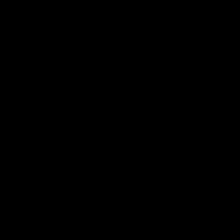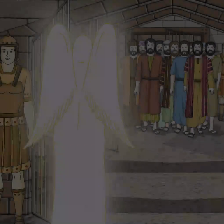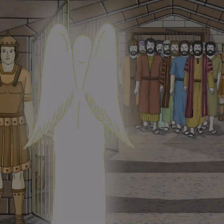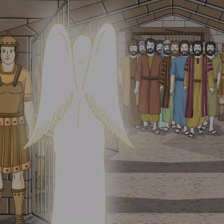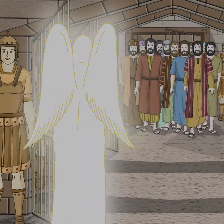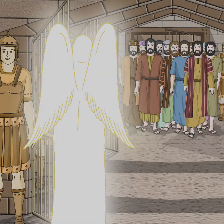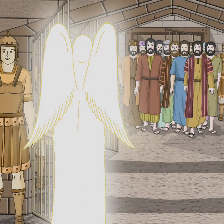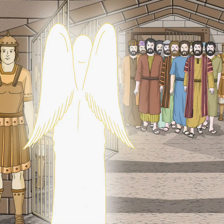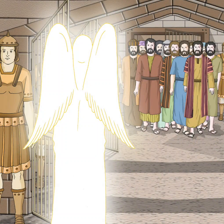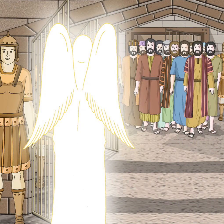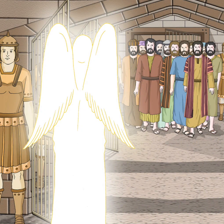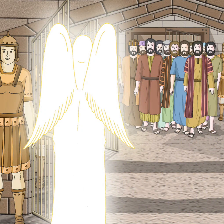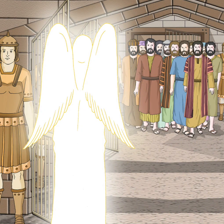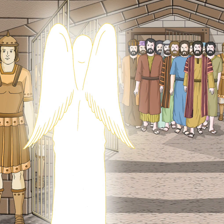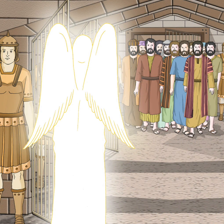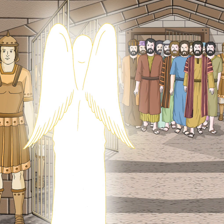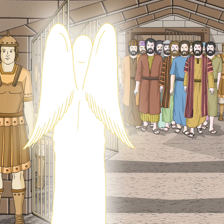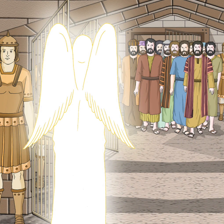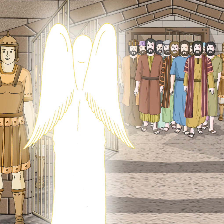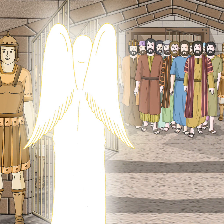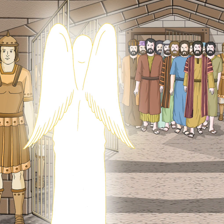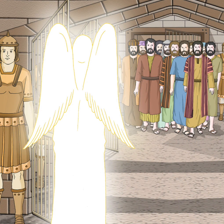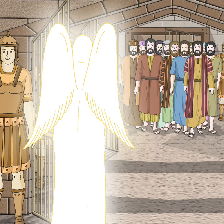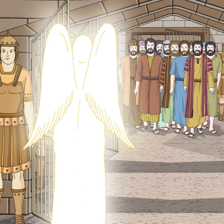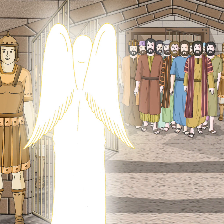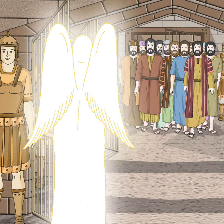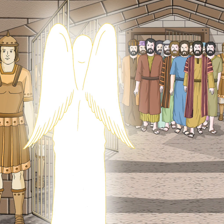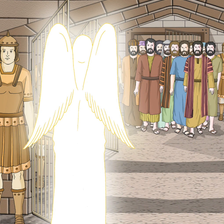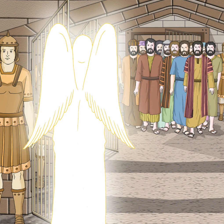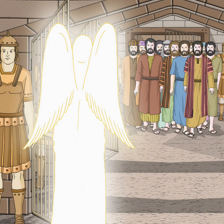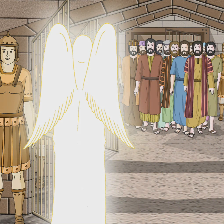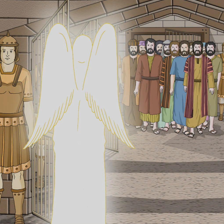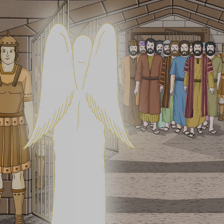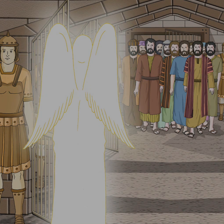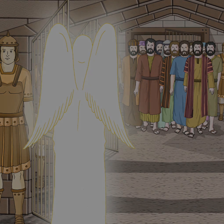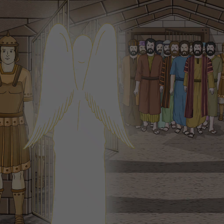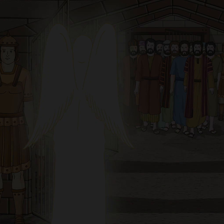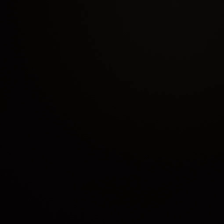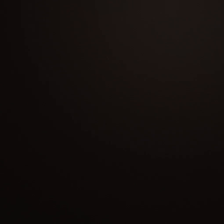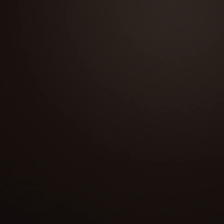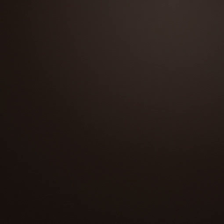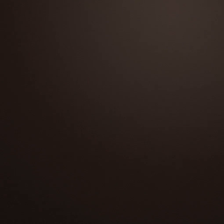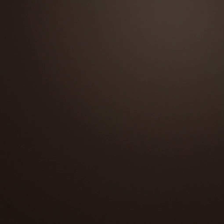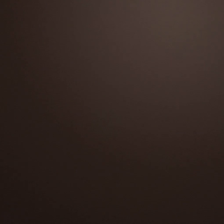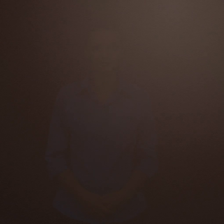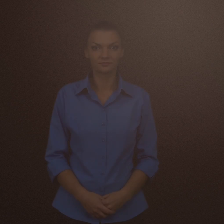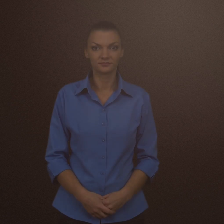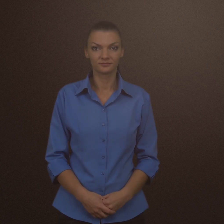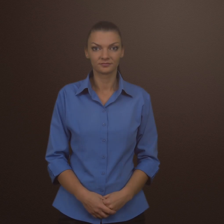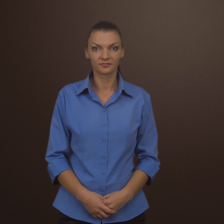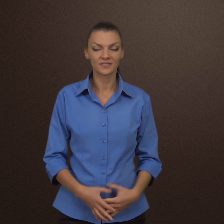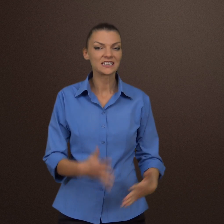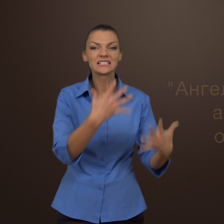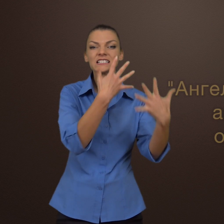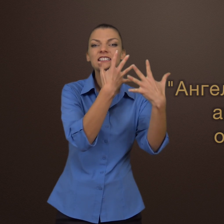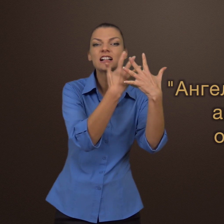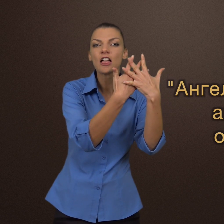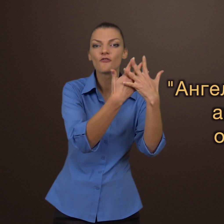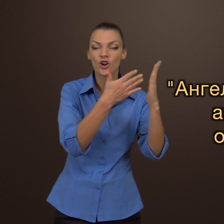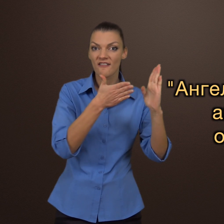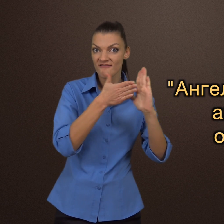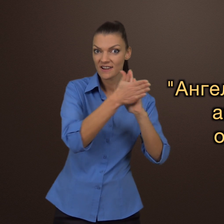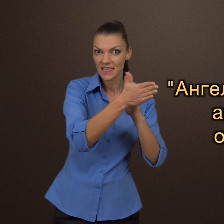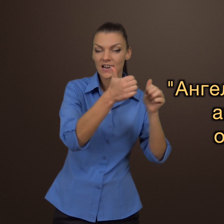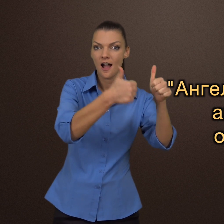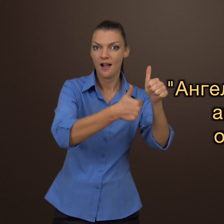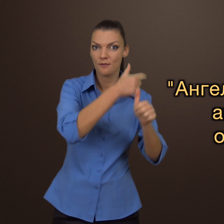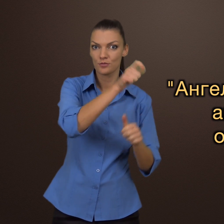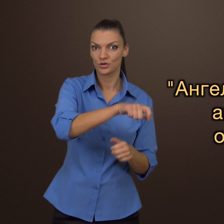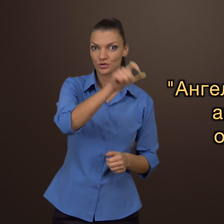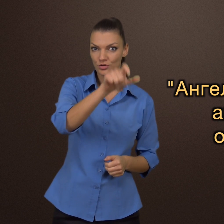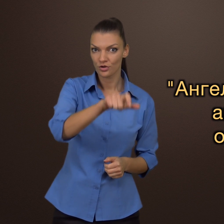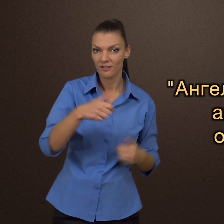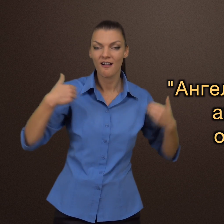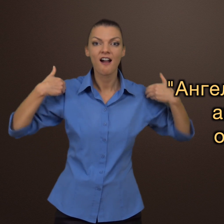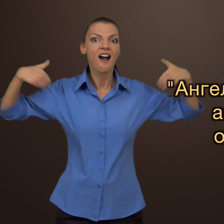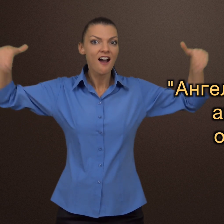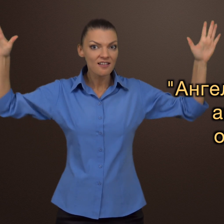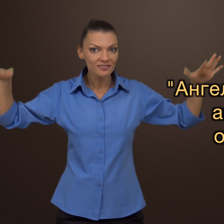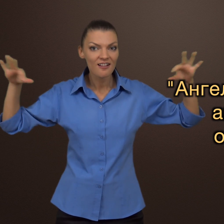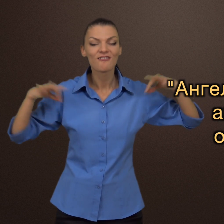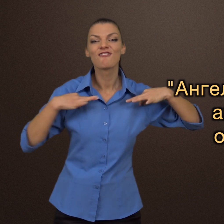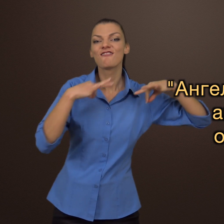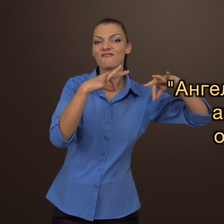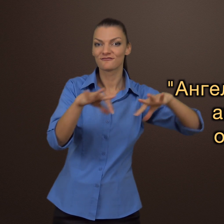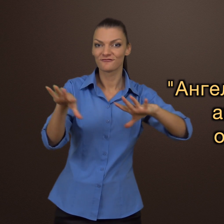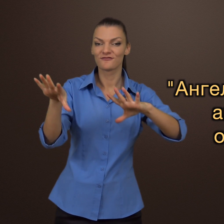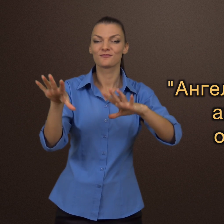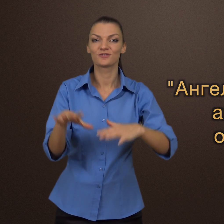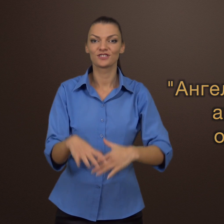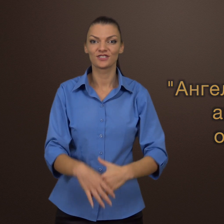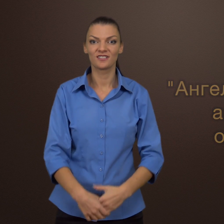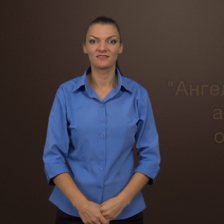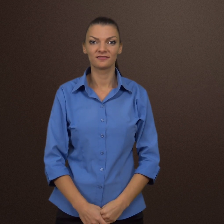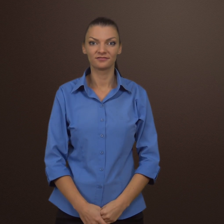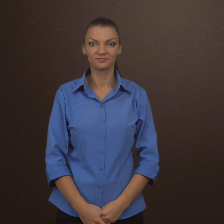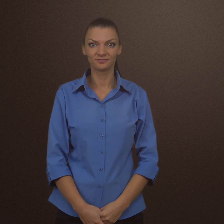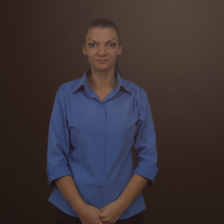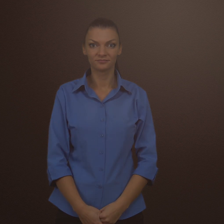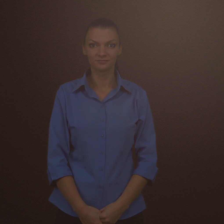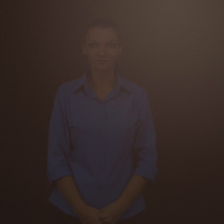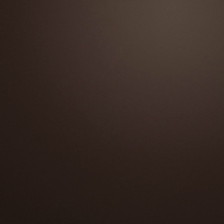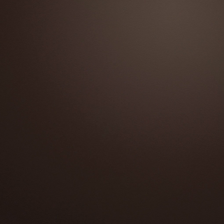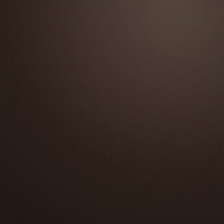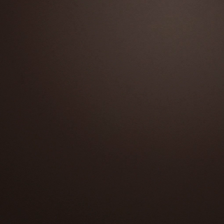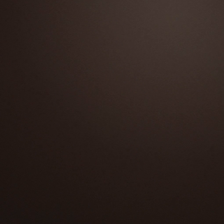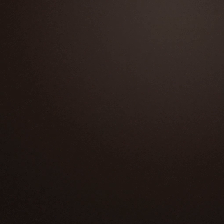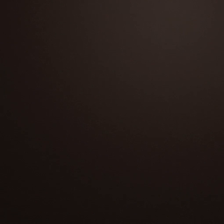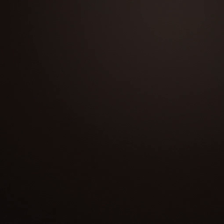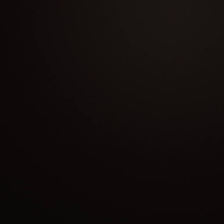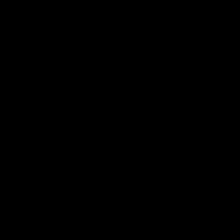The Lord's angel frees the apostles from prison